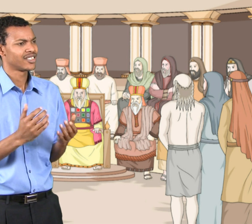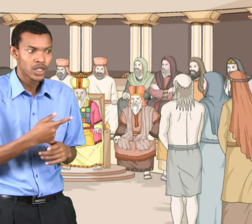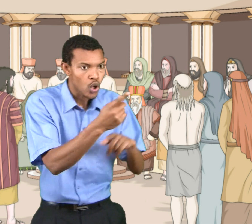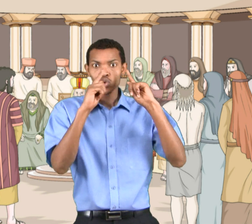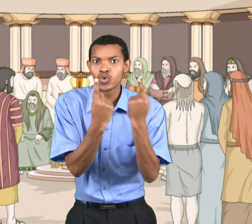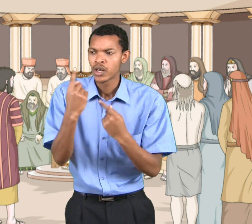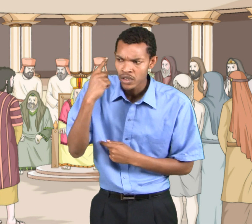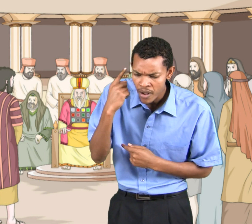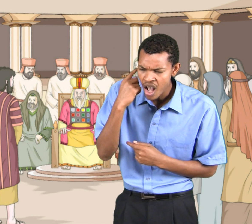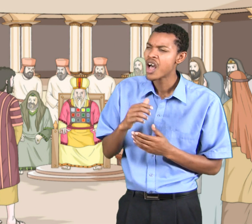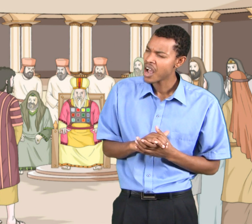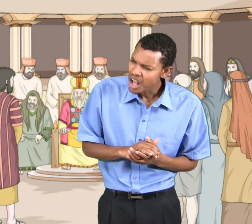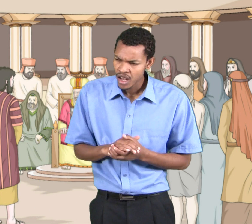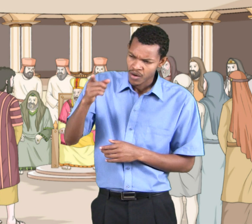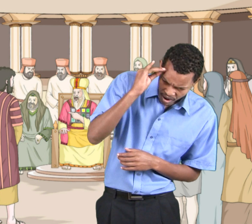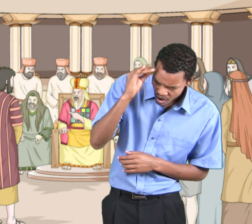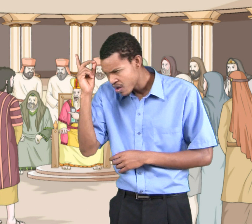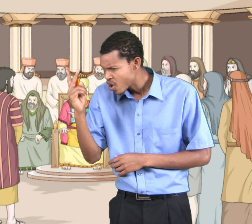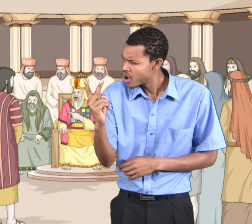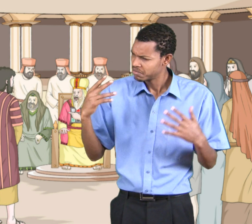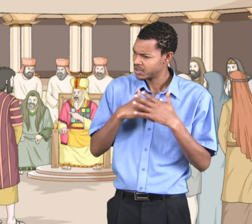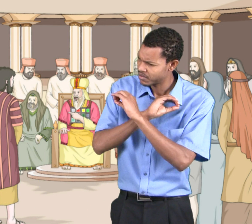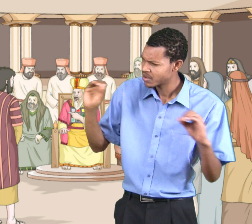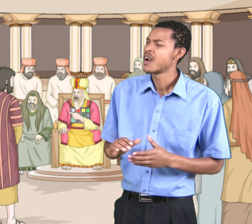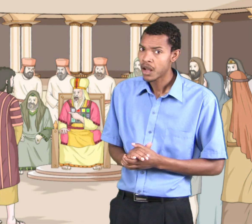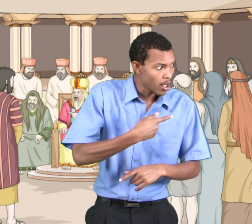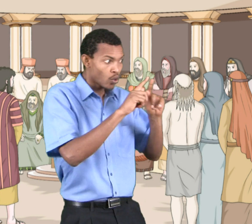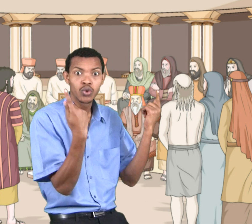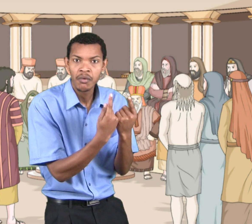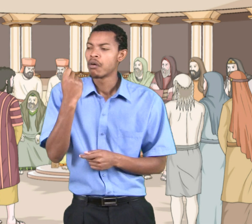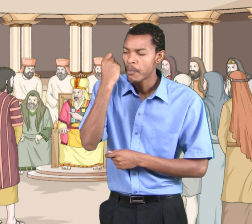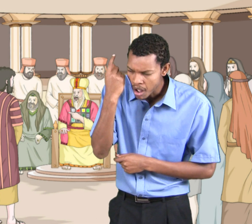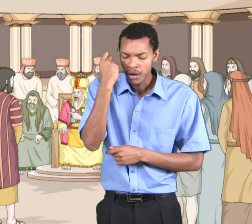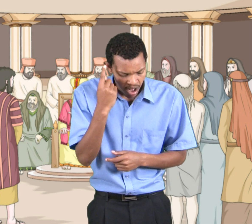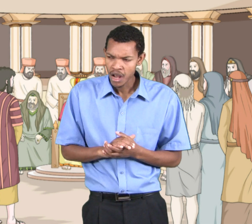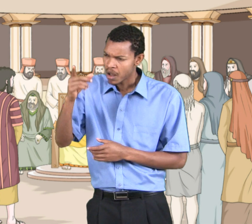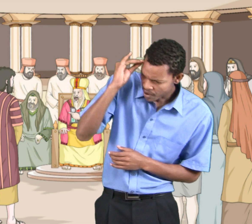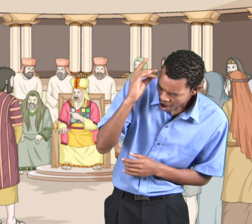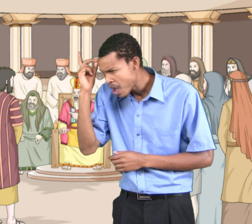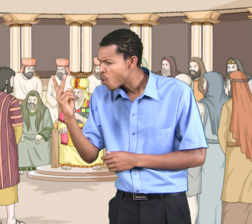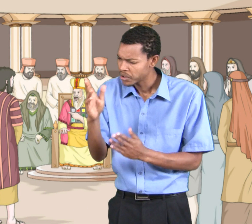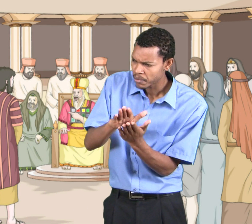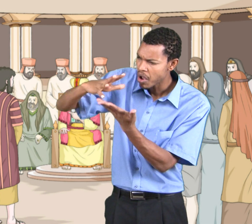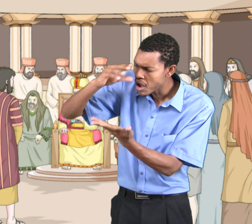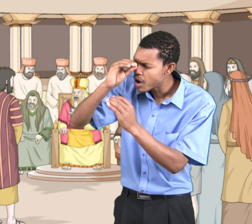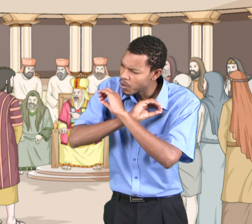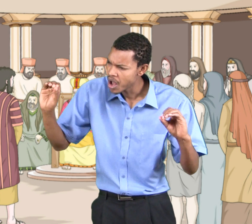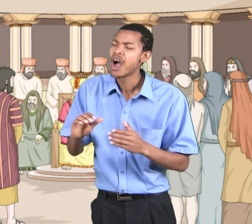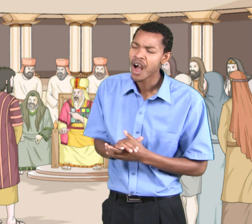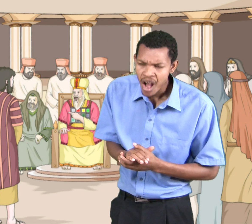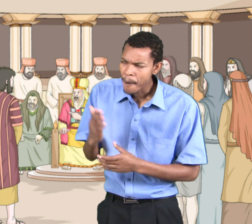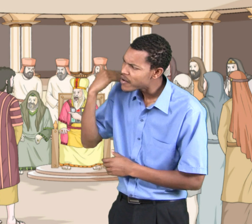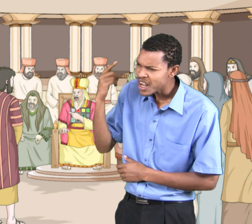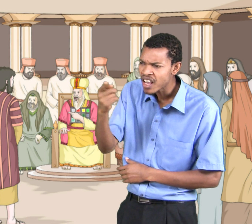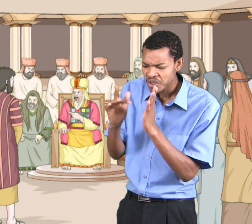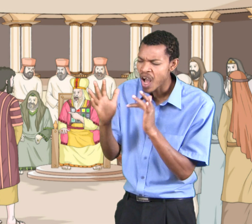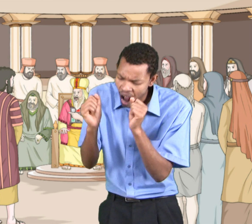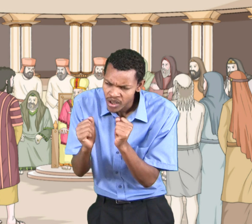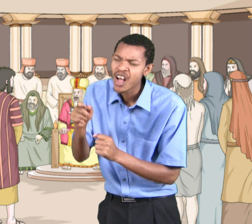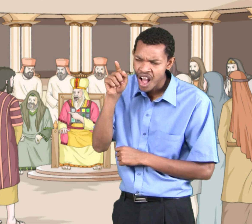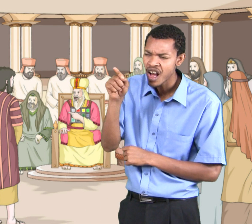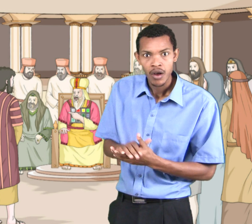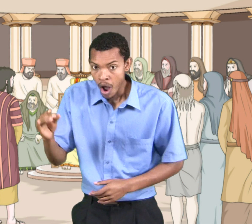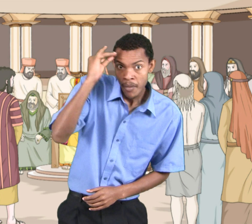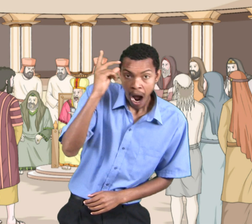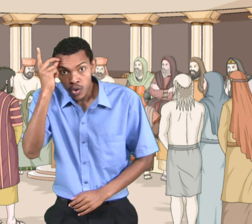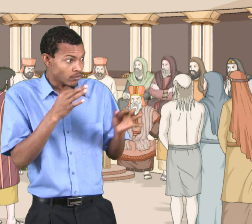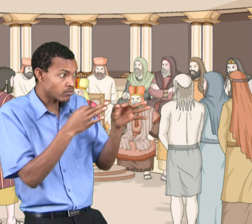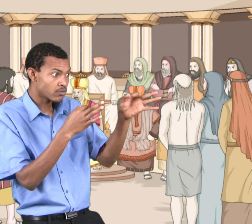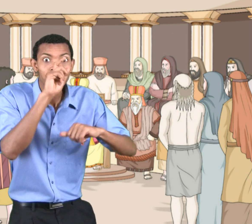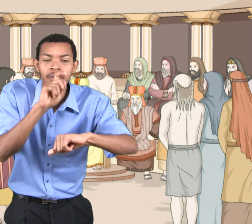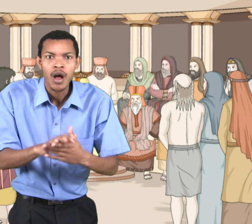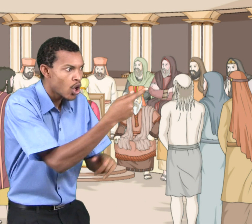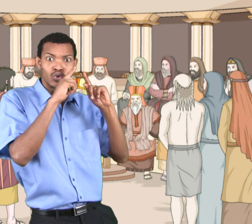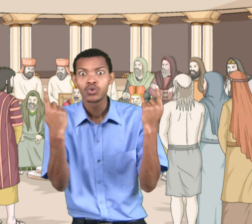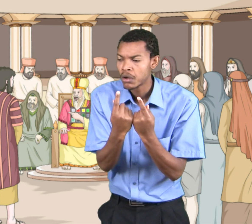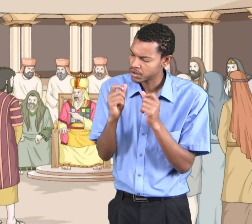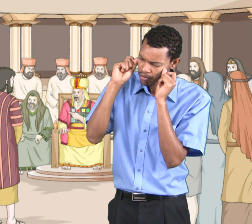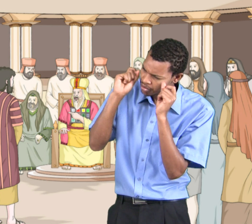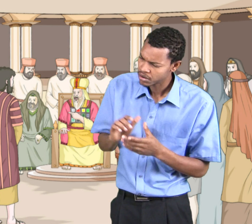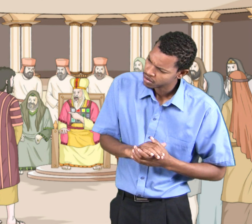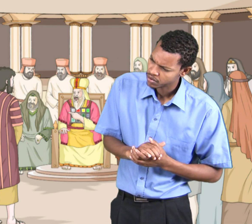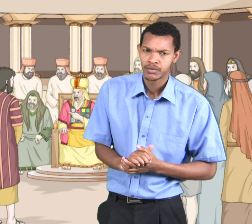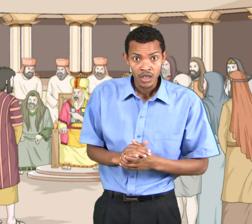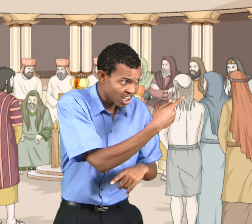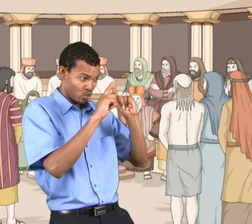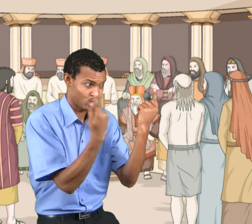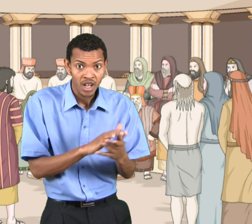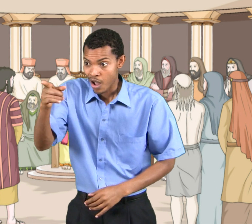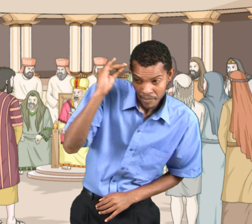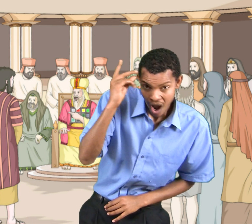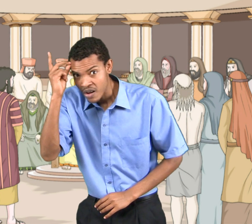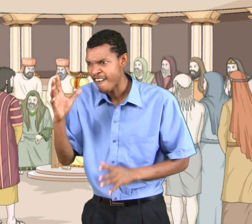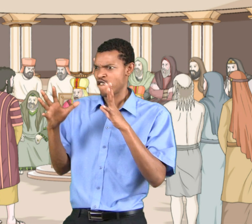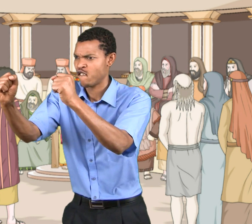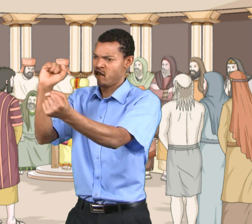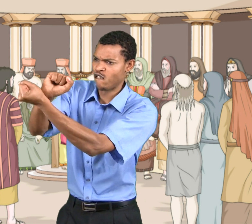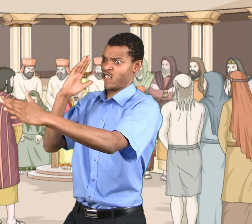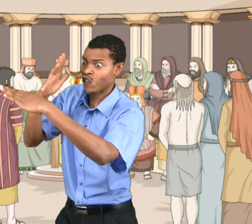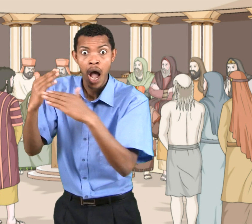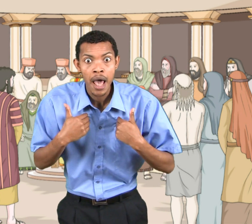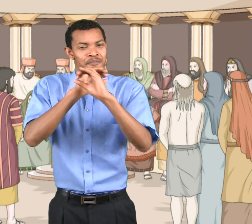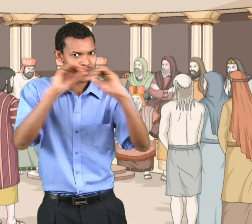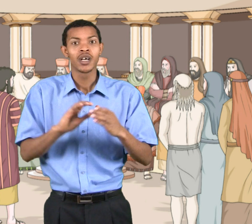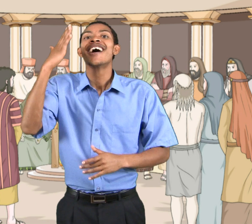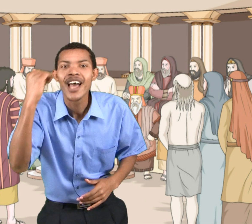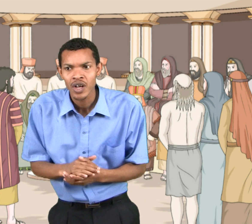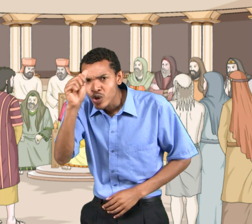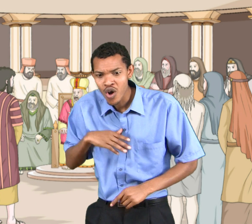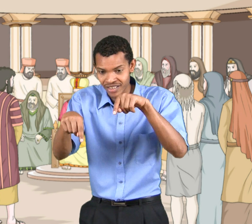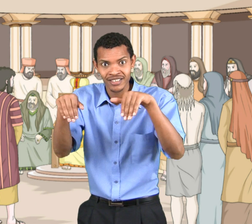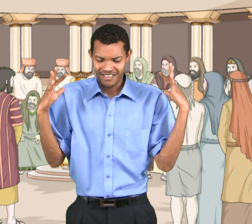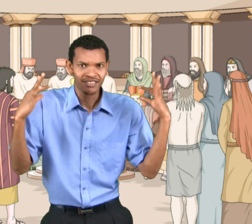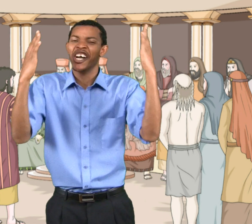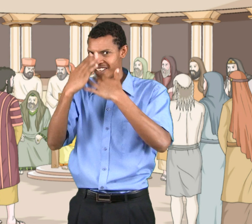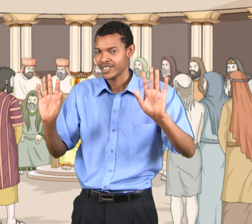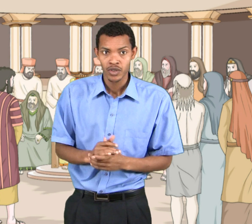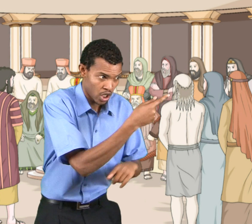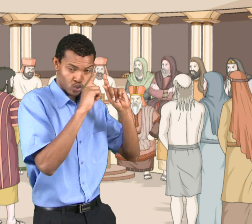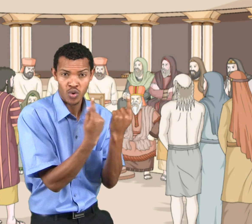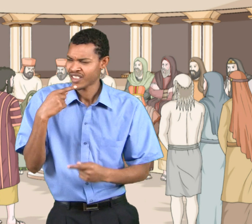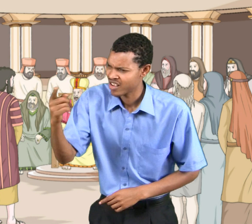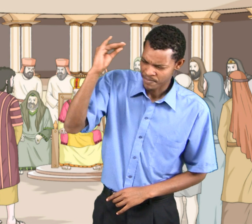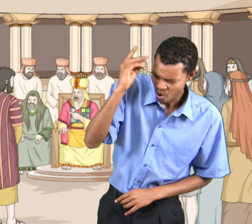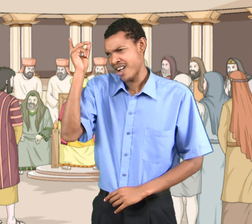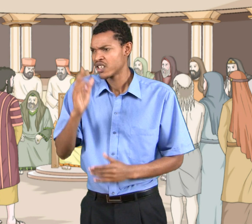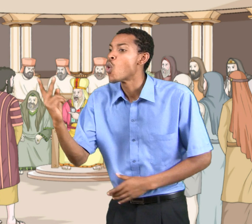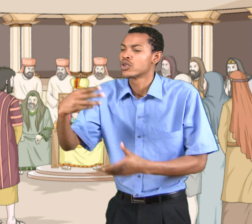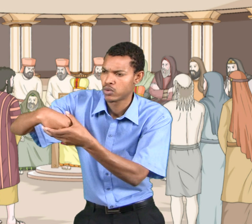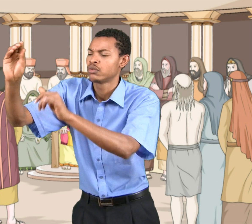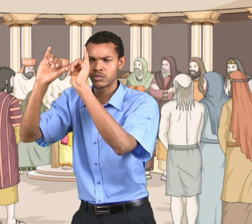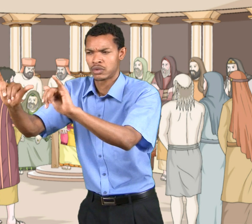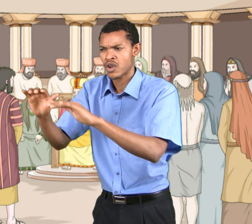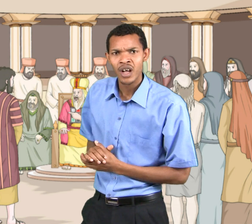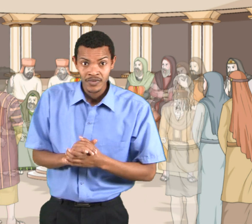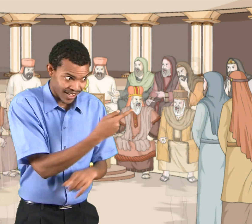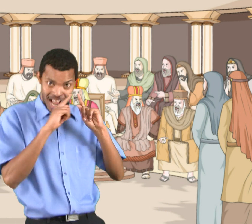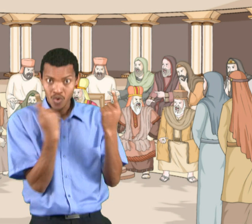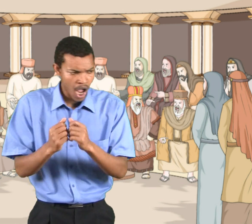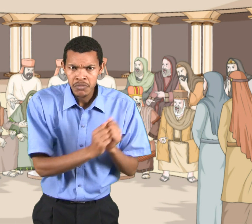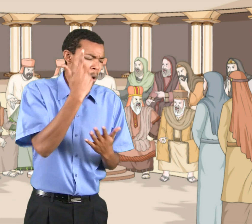And seeing the man who had been healed standing there with them, they had nothing to say in response. So they ordered them to leave the Sanhedrin and then conferred together. “What shall we do with these men?”